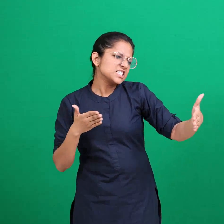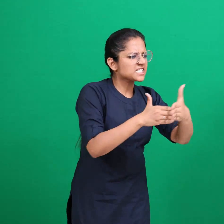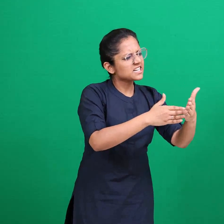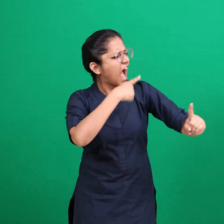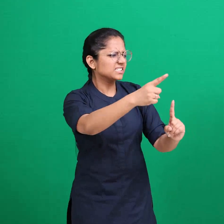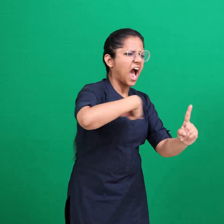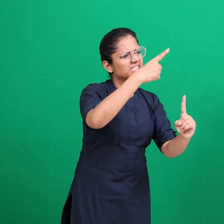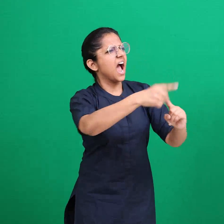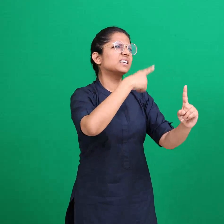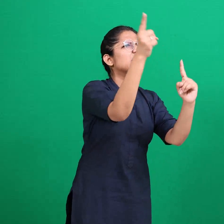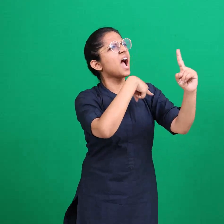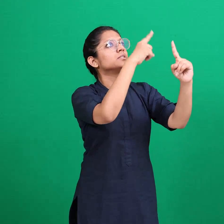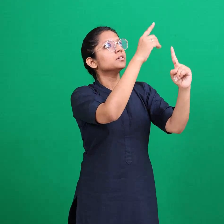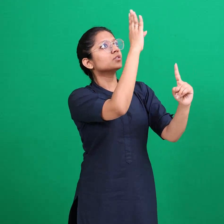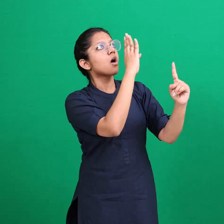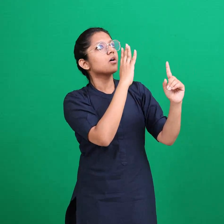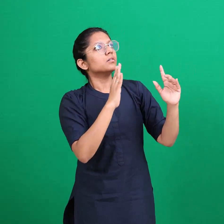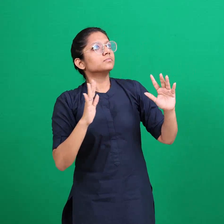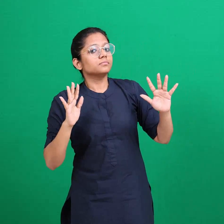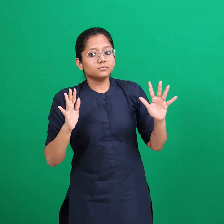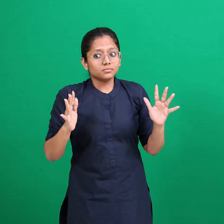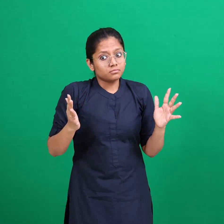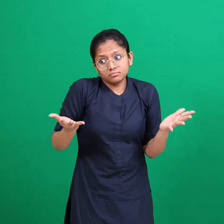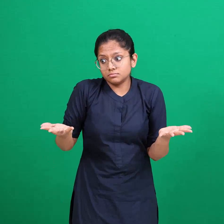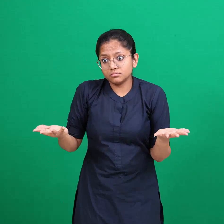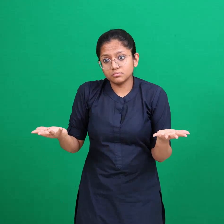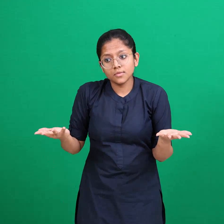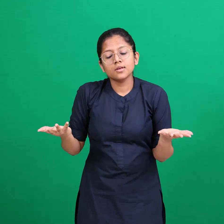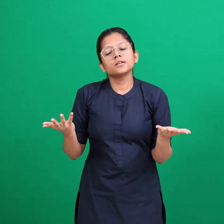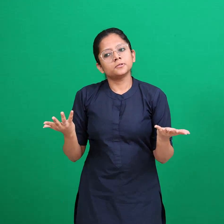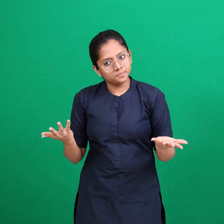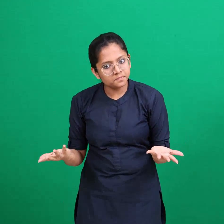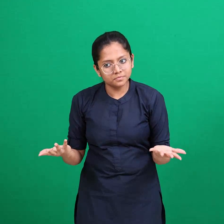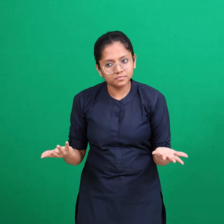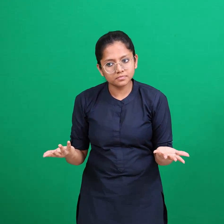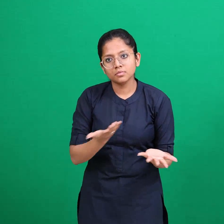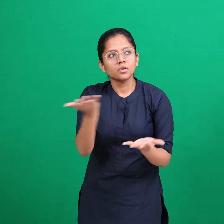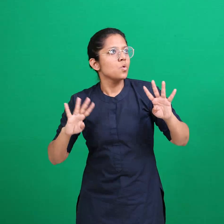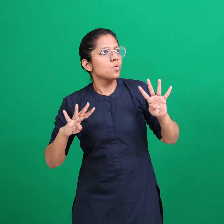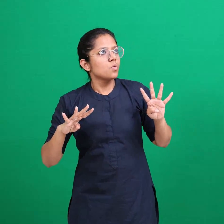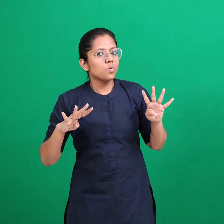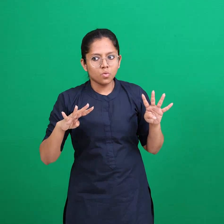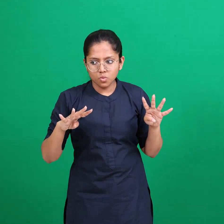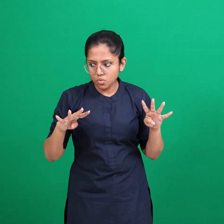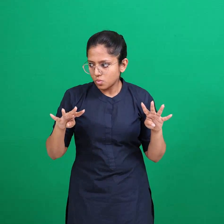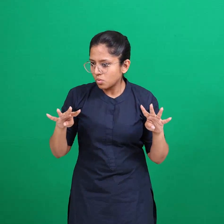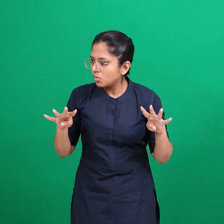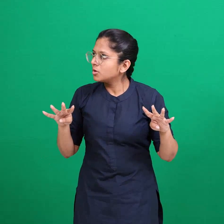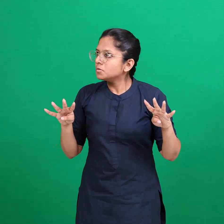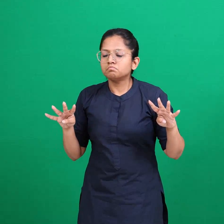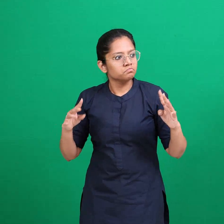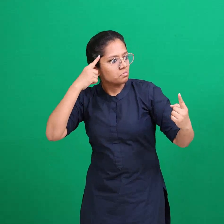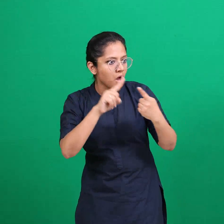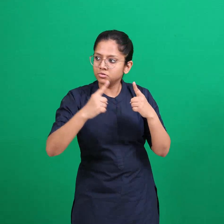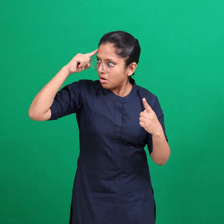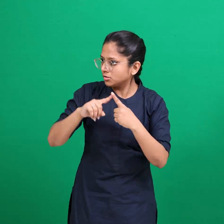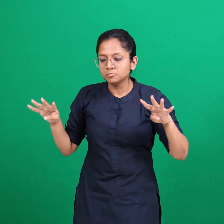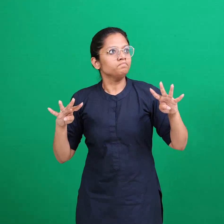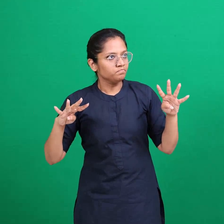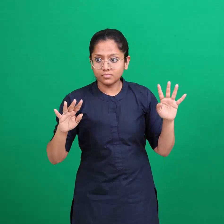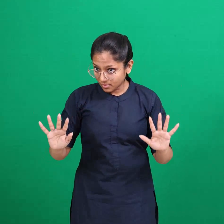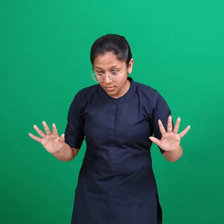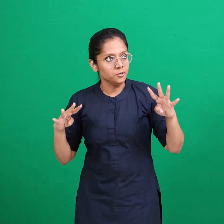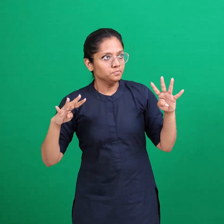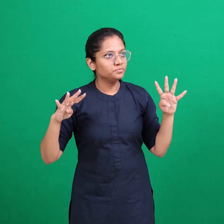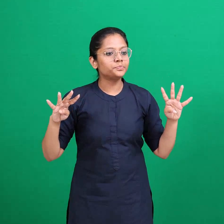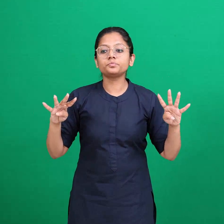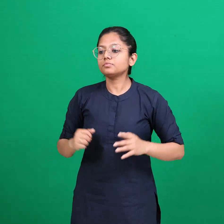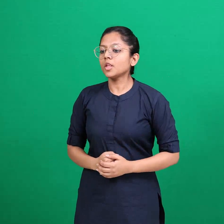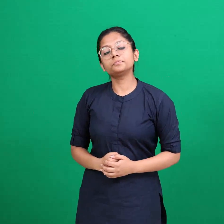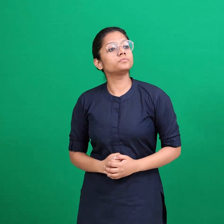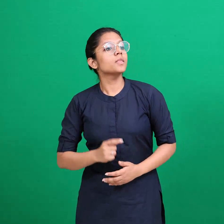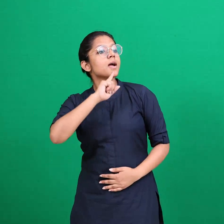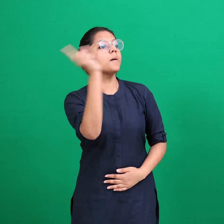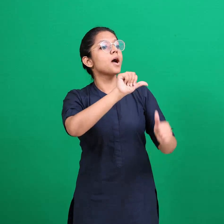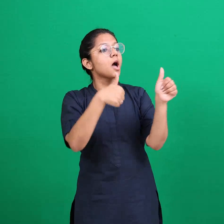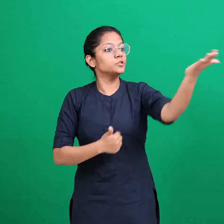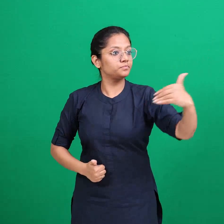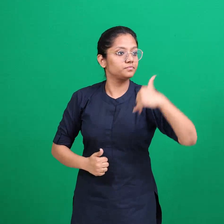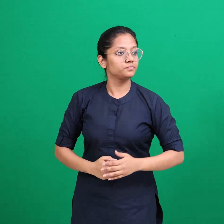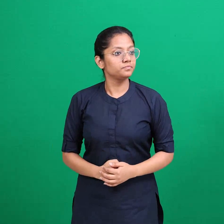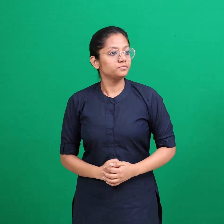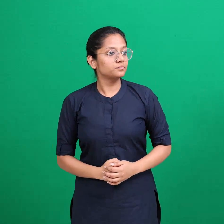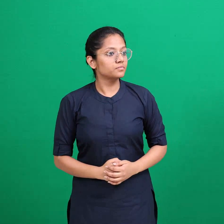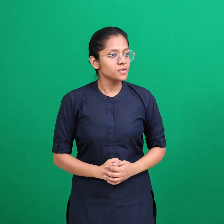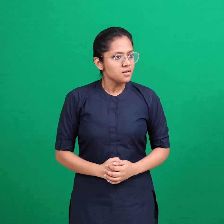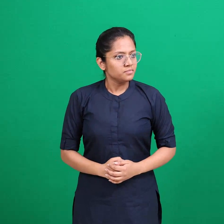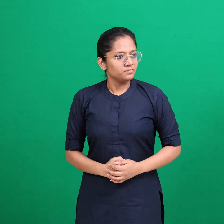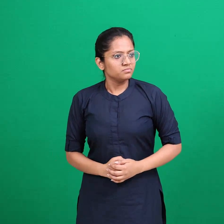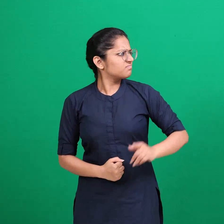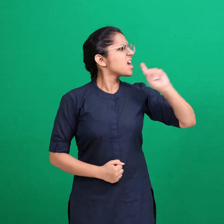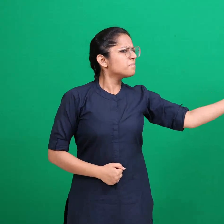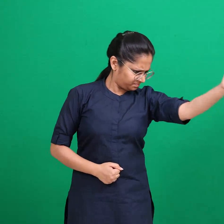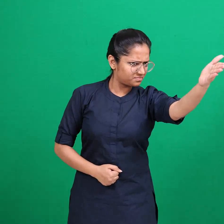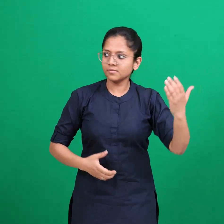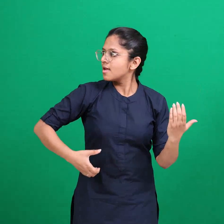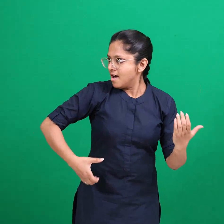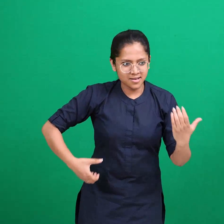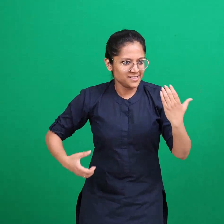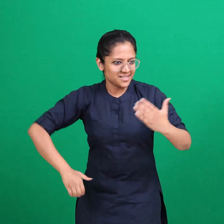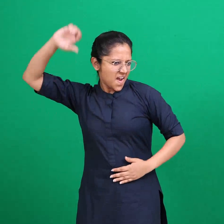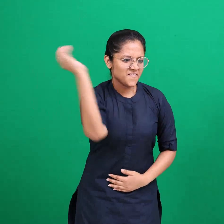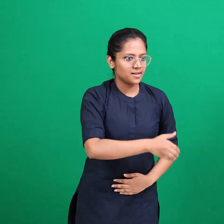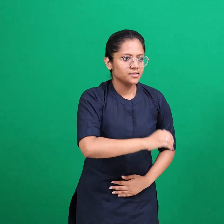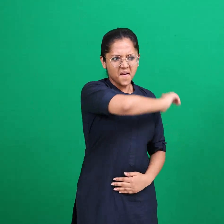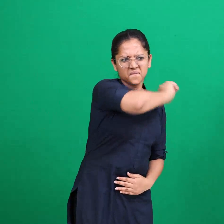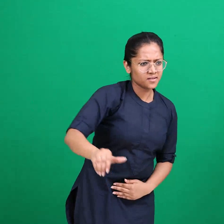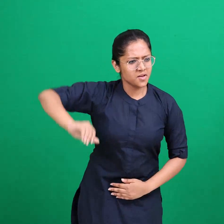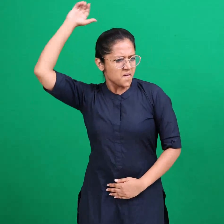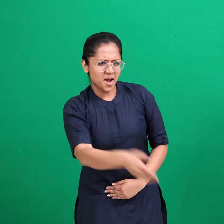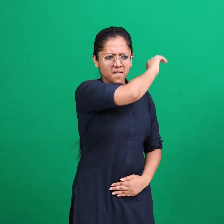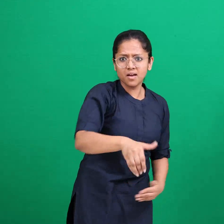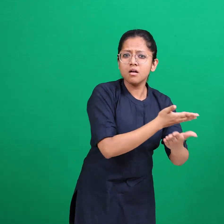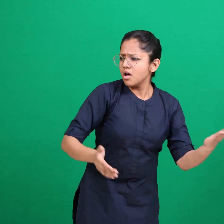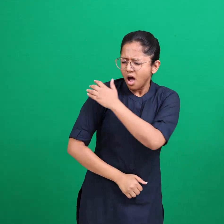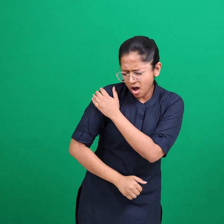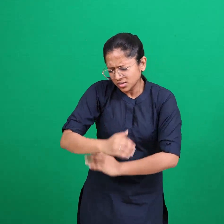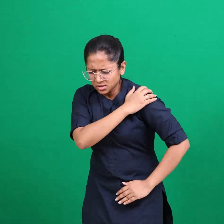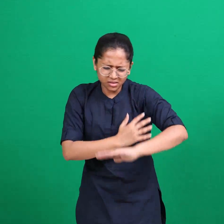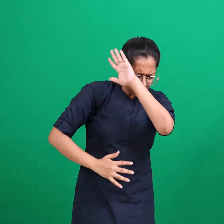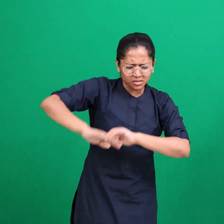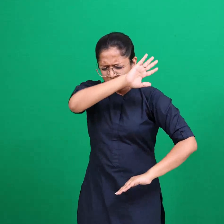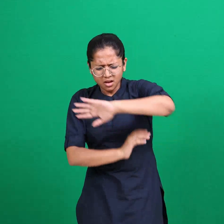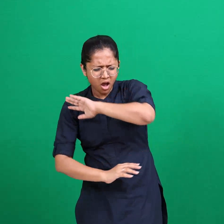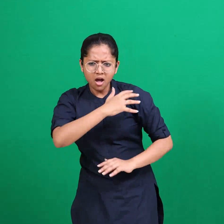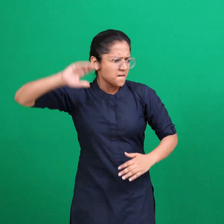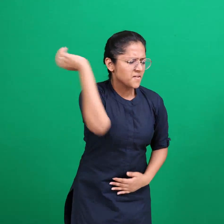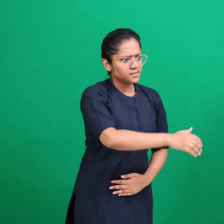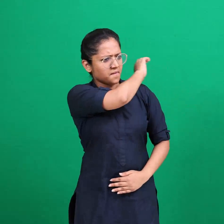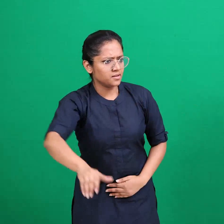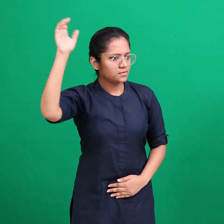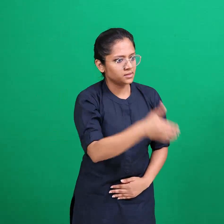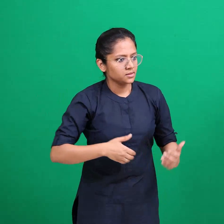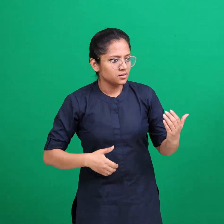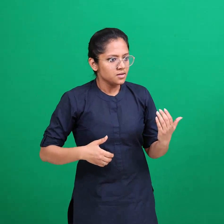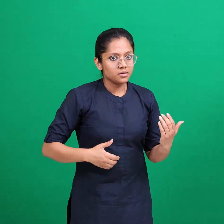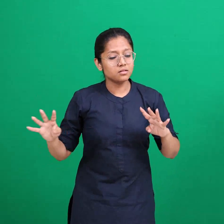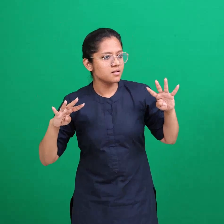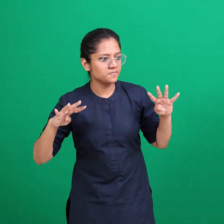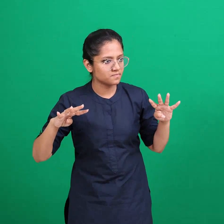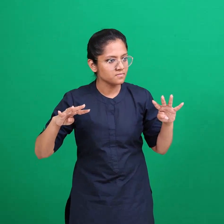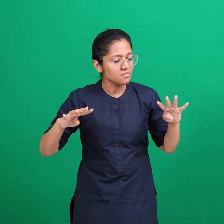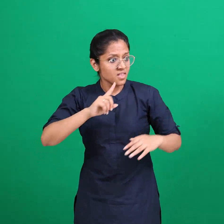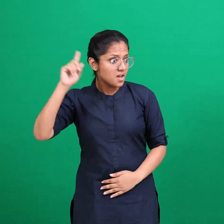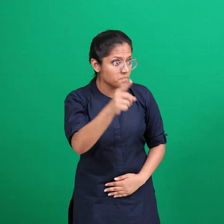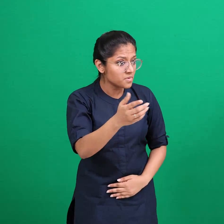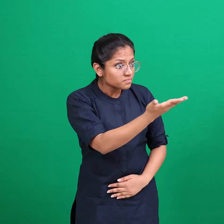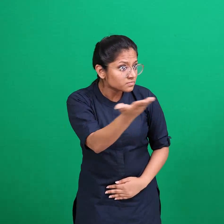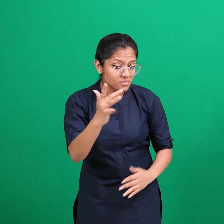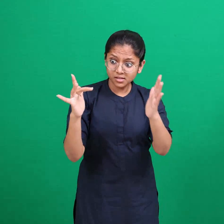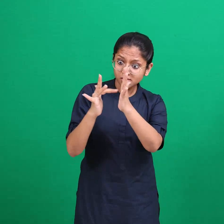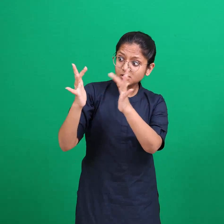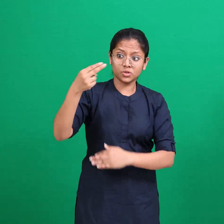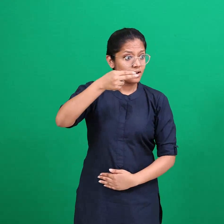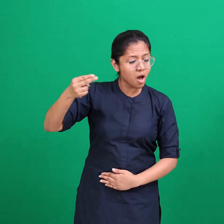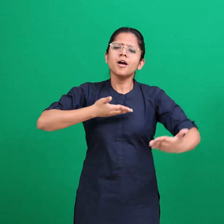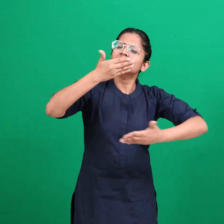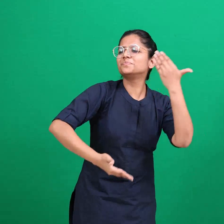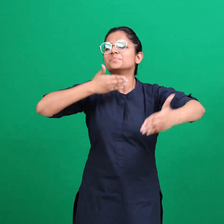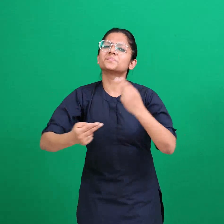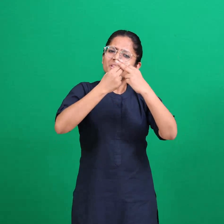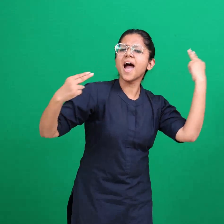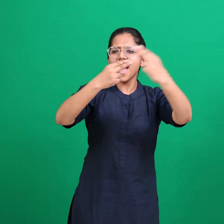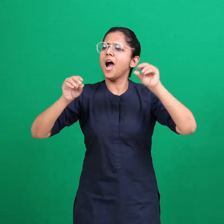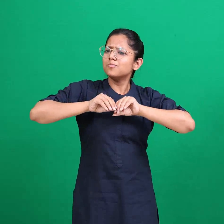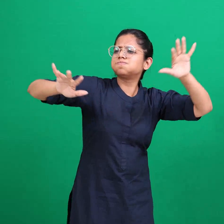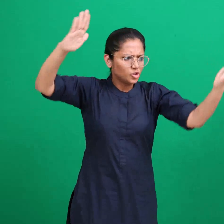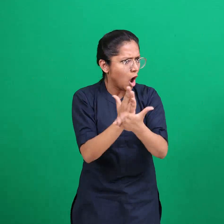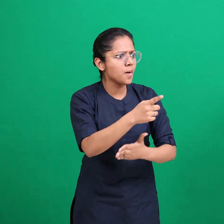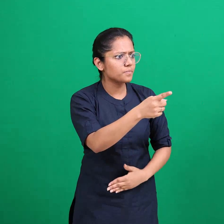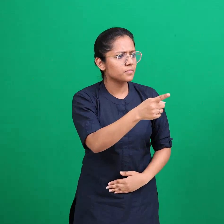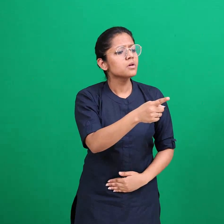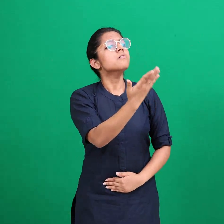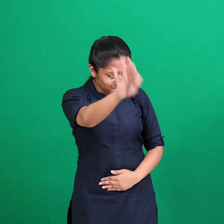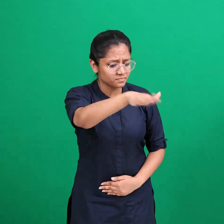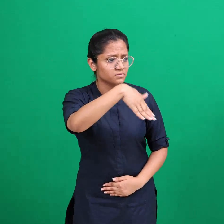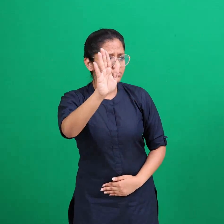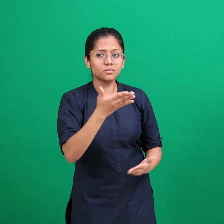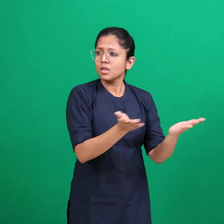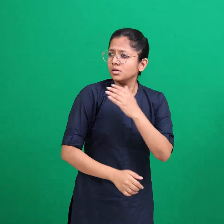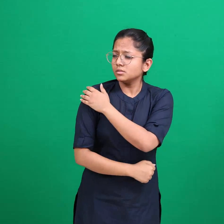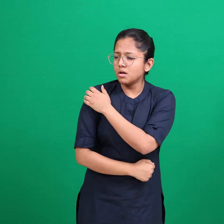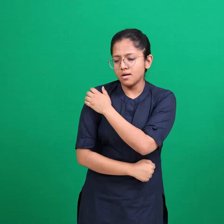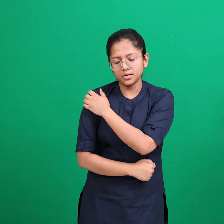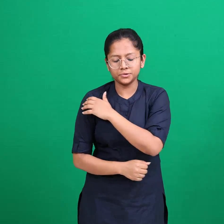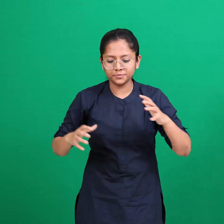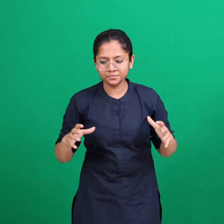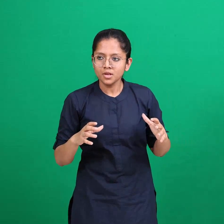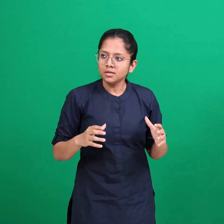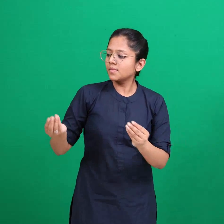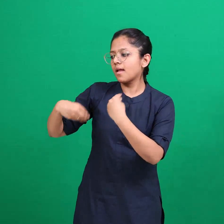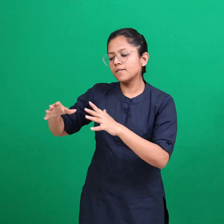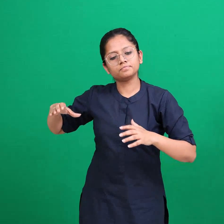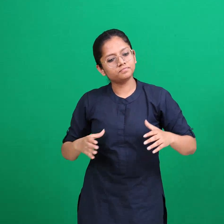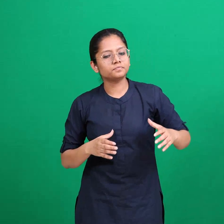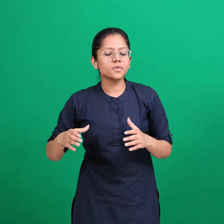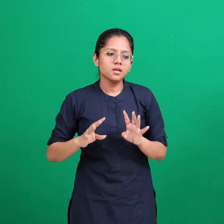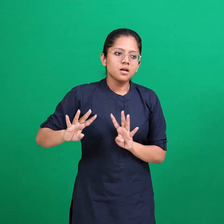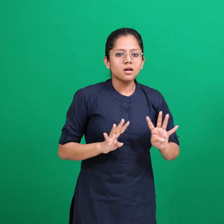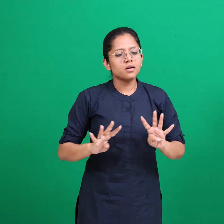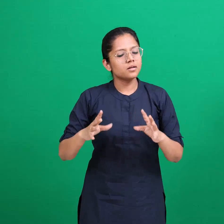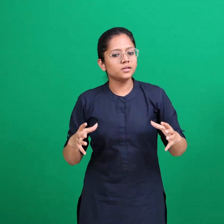But if it is from God, you will not be able to stop them. You may even find yourselves fighting against God." At this, they yielded to Gamaliel. They called the apostles in and had them flogged.